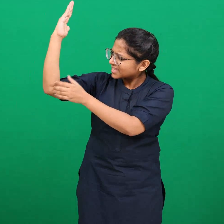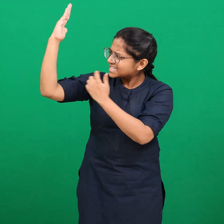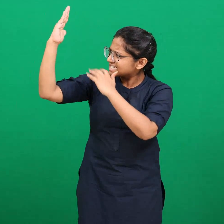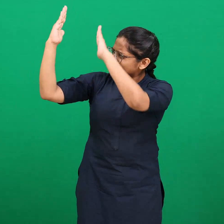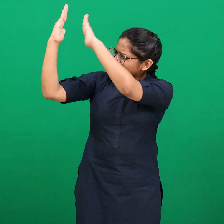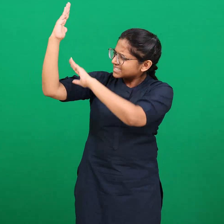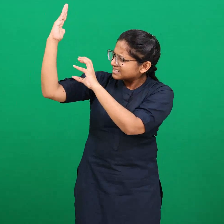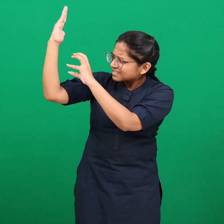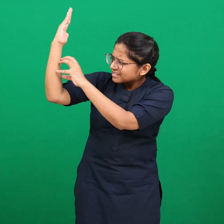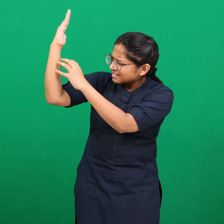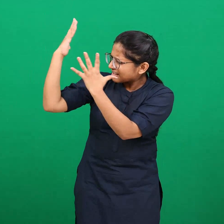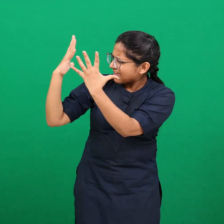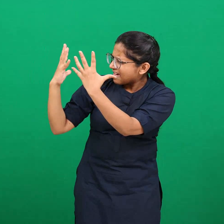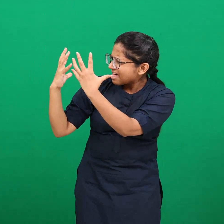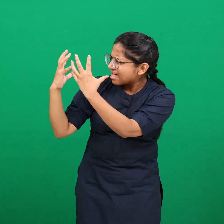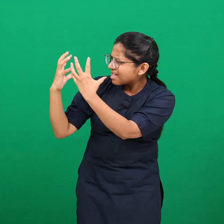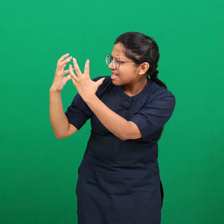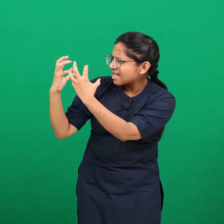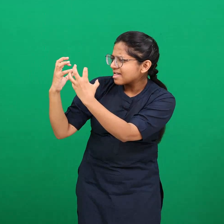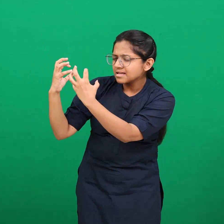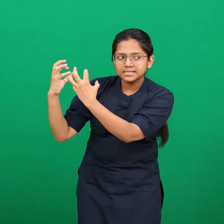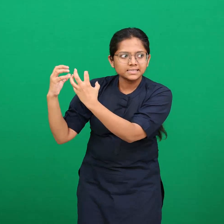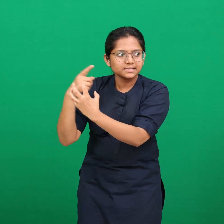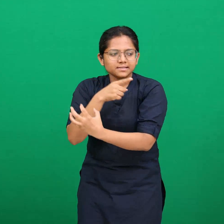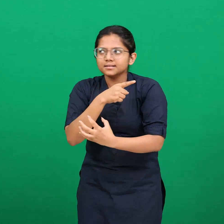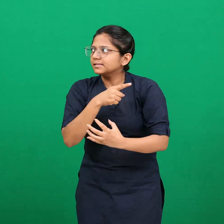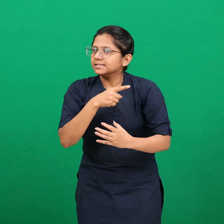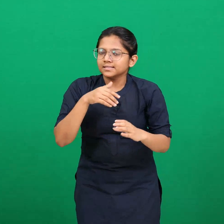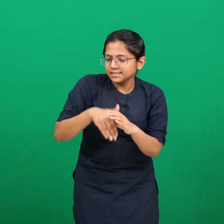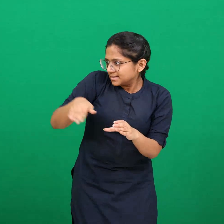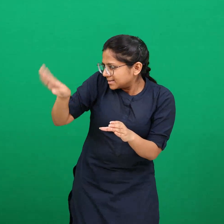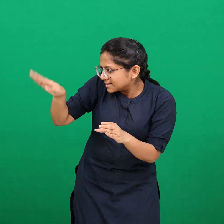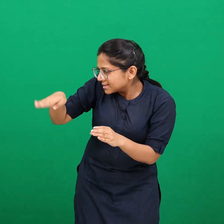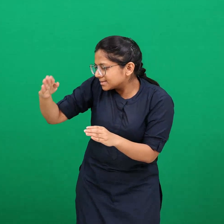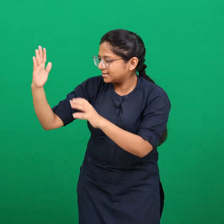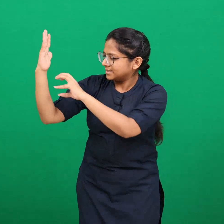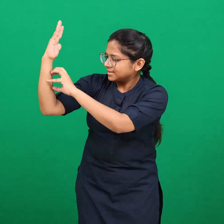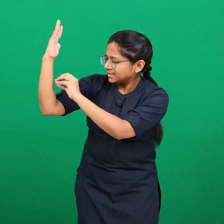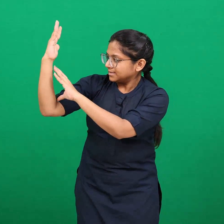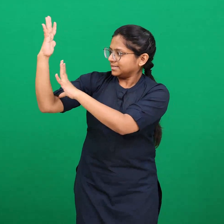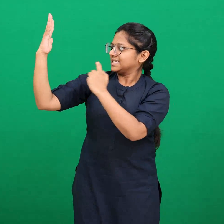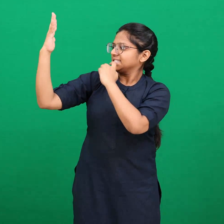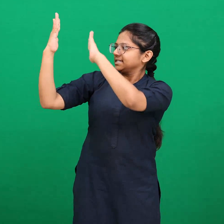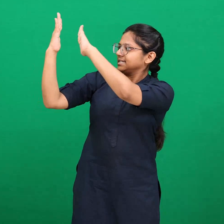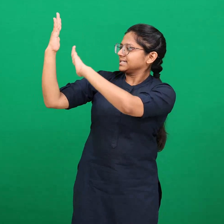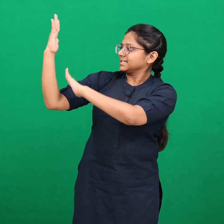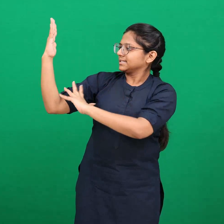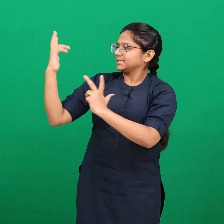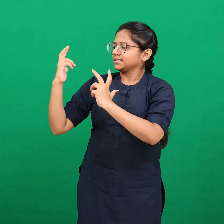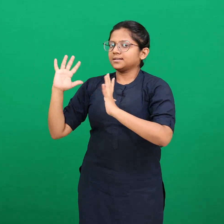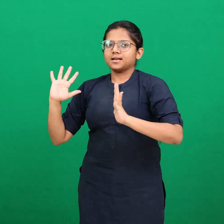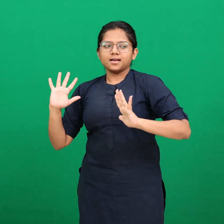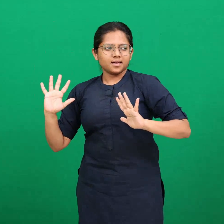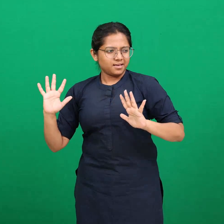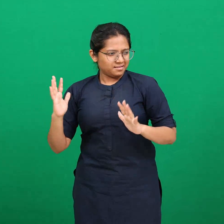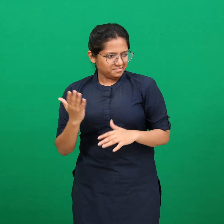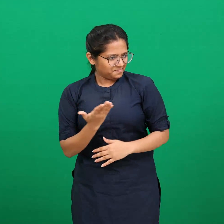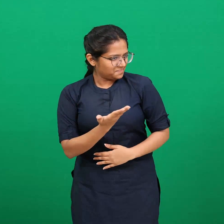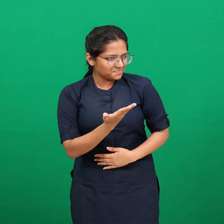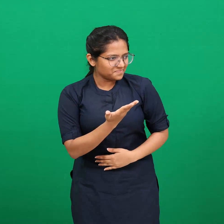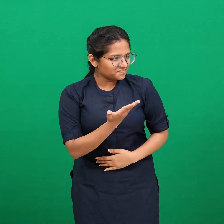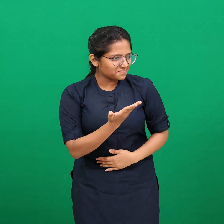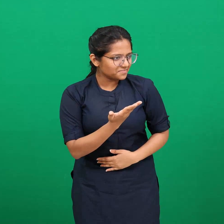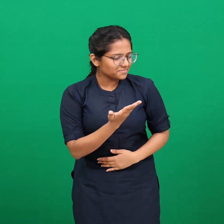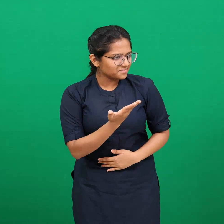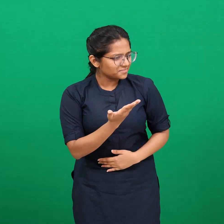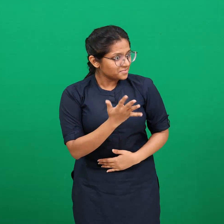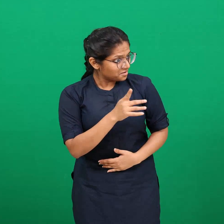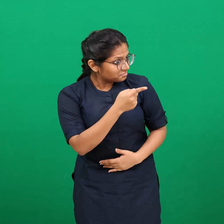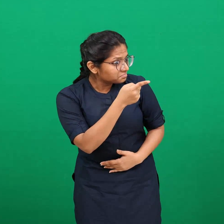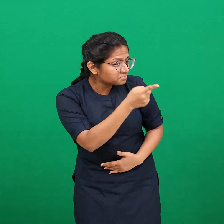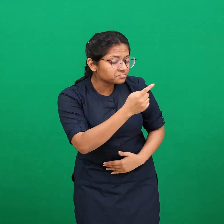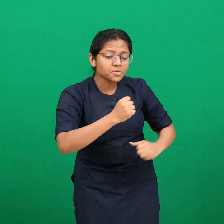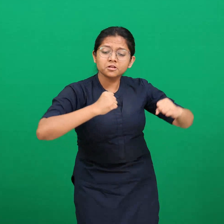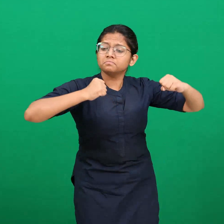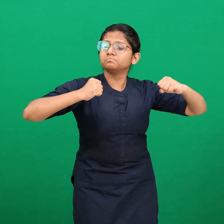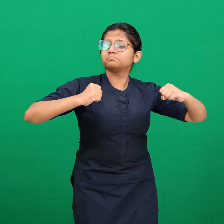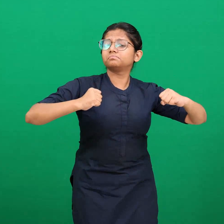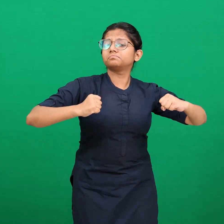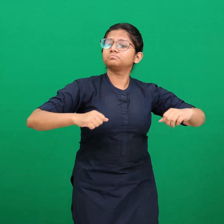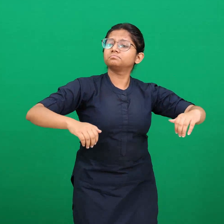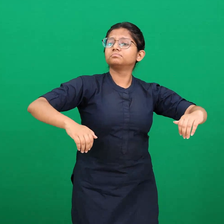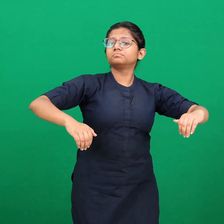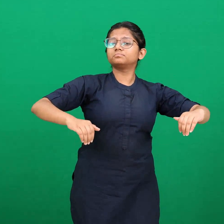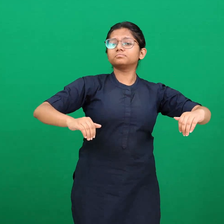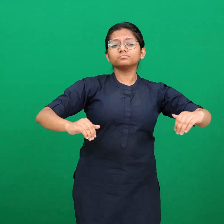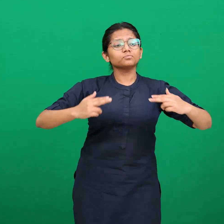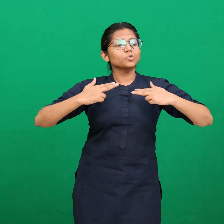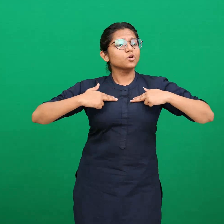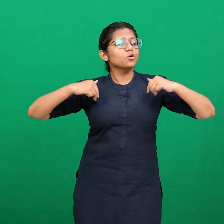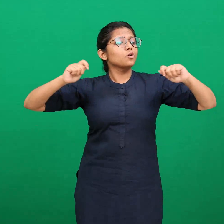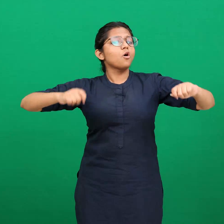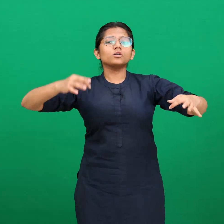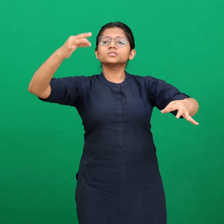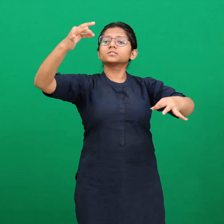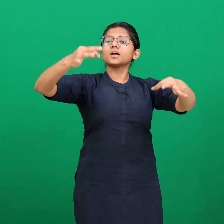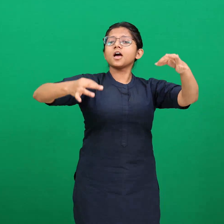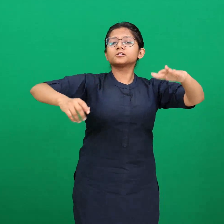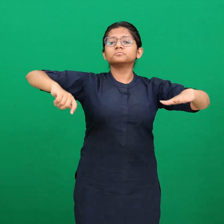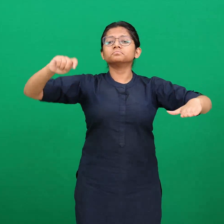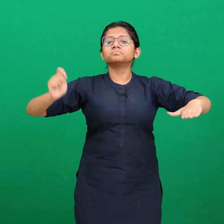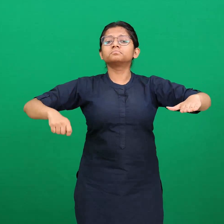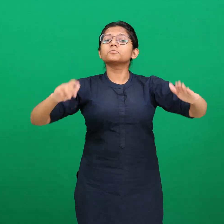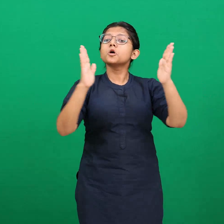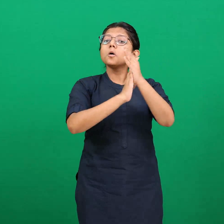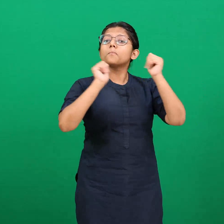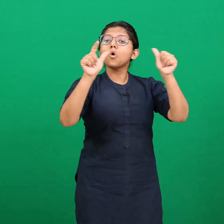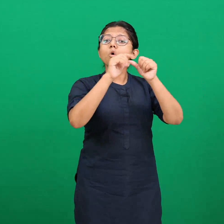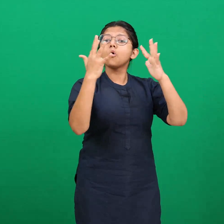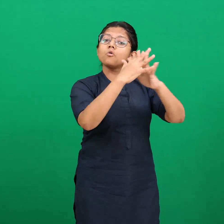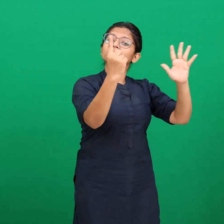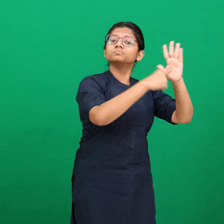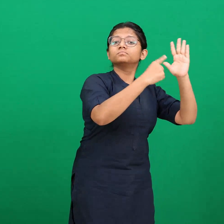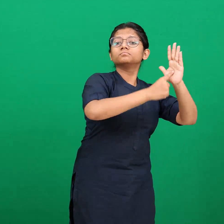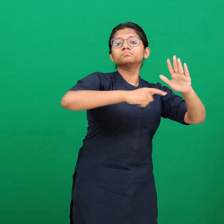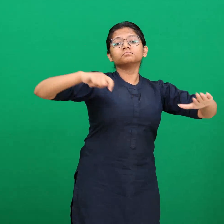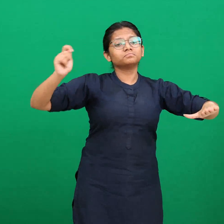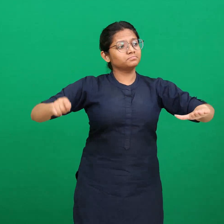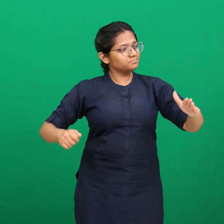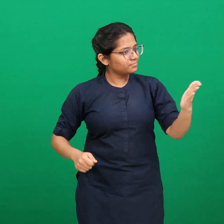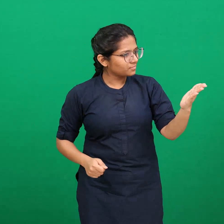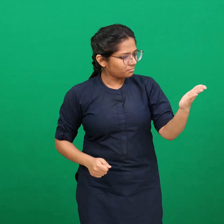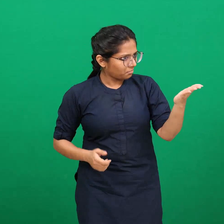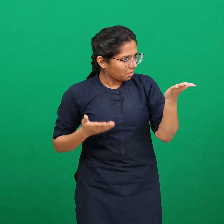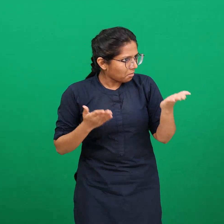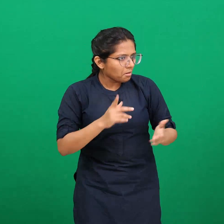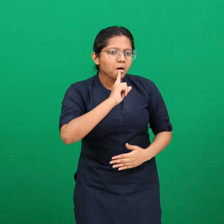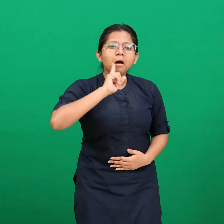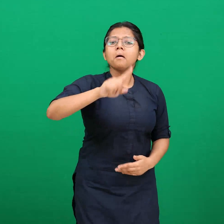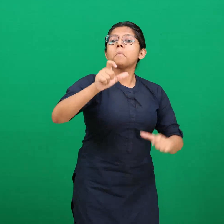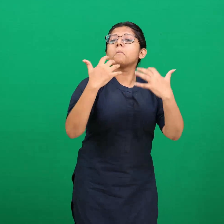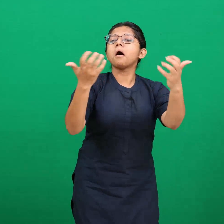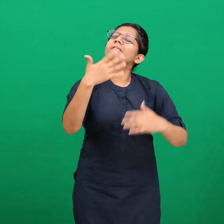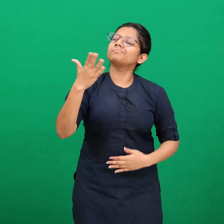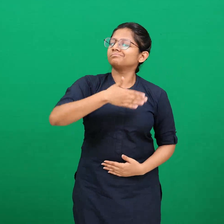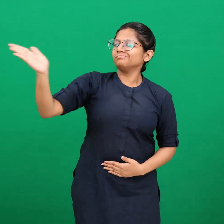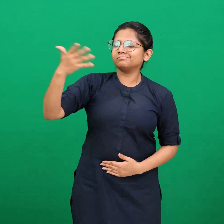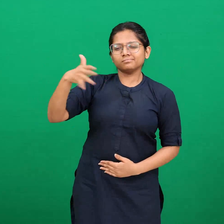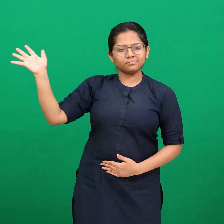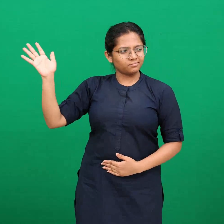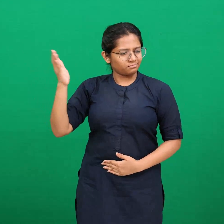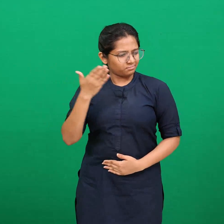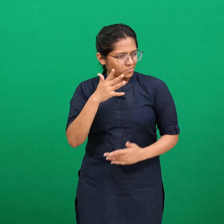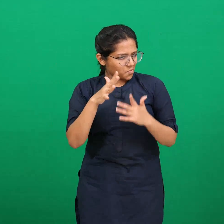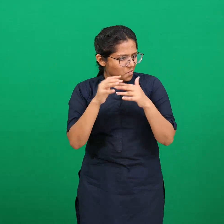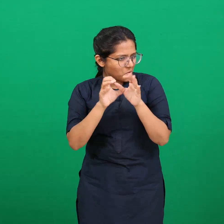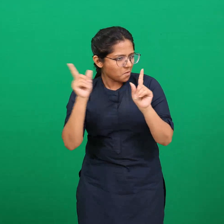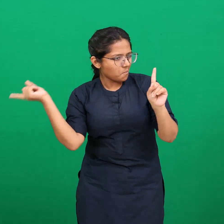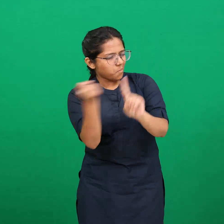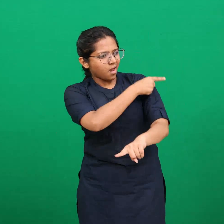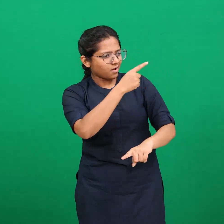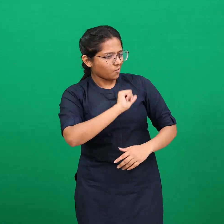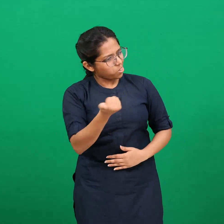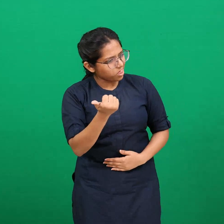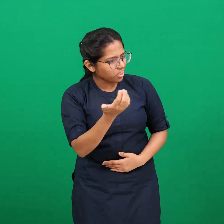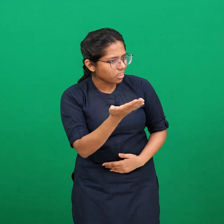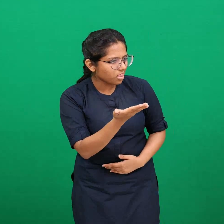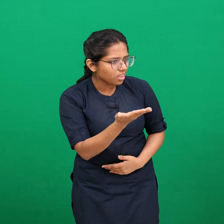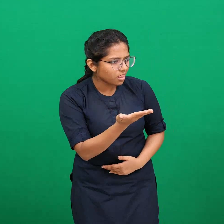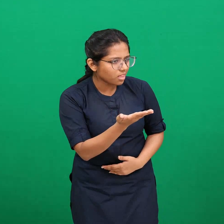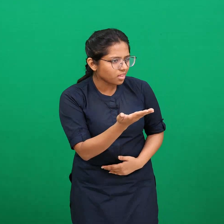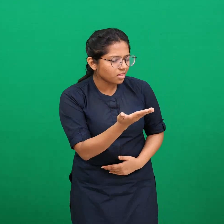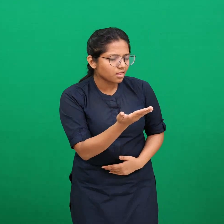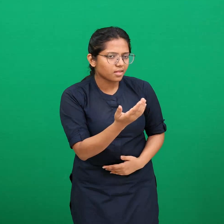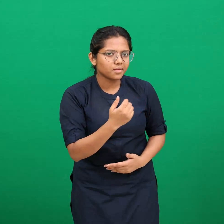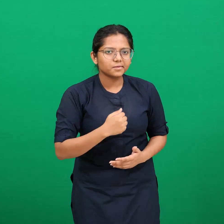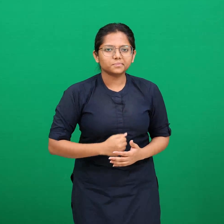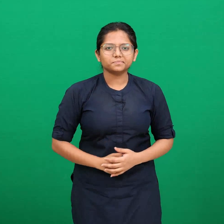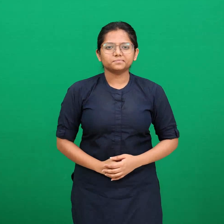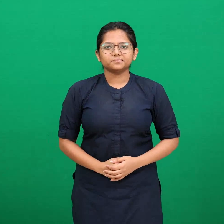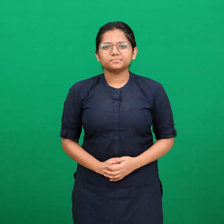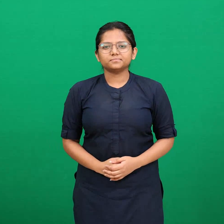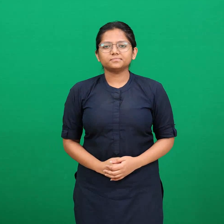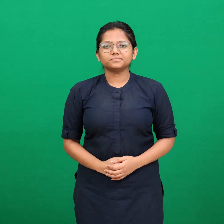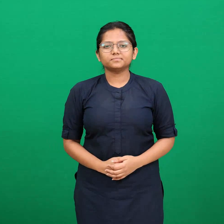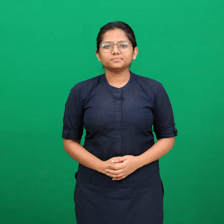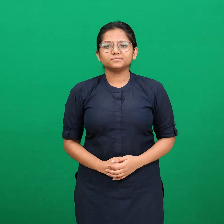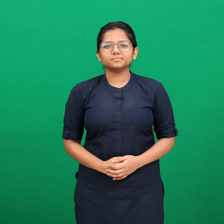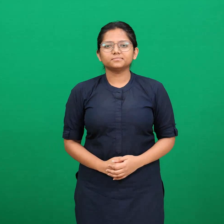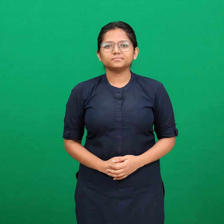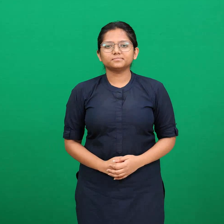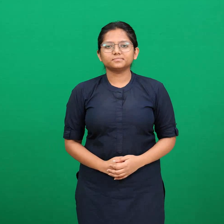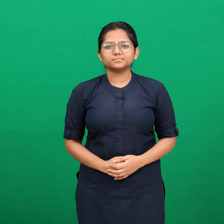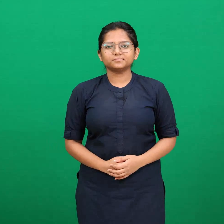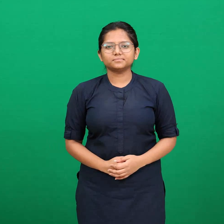You sit here to judge me according to the law, yet you yourself violate the law by commanding that I be struck."